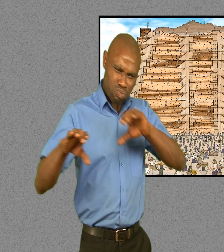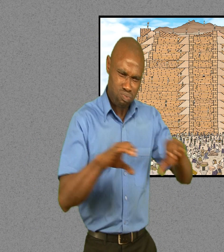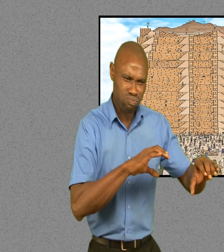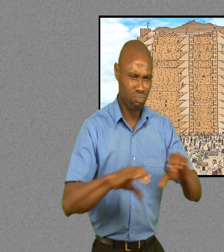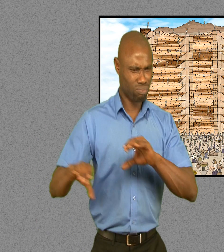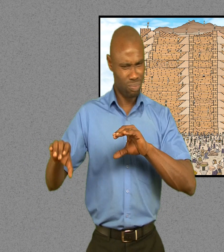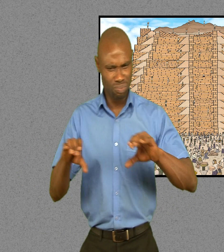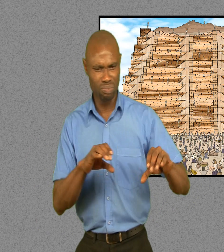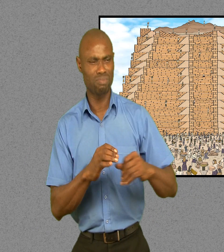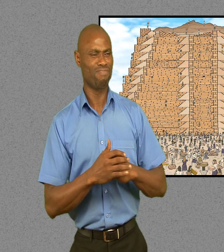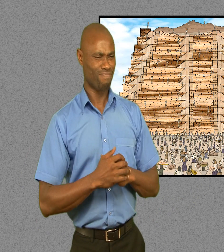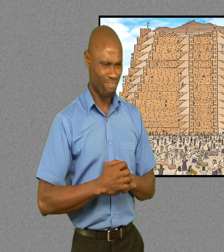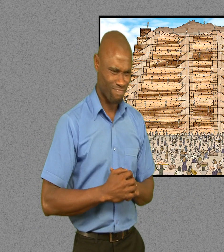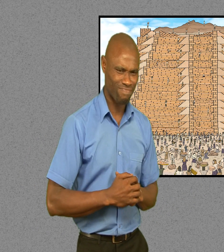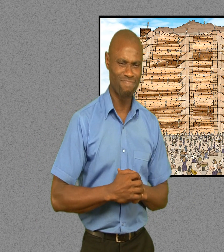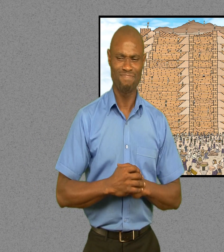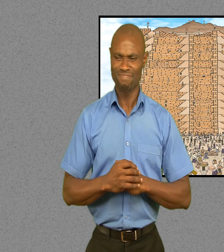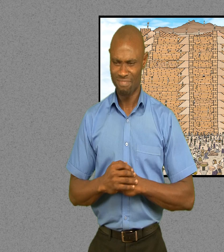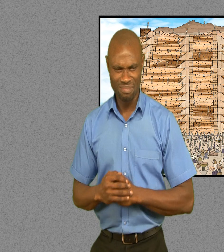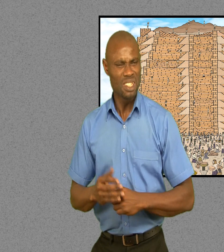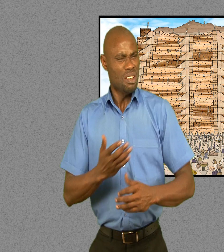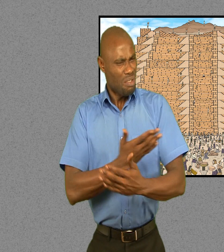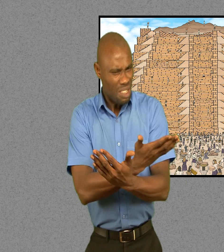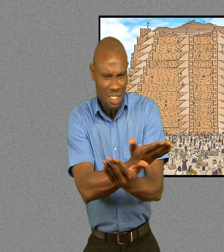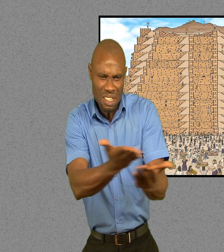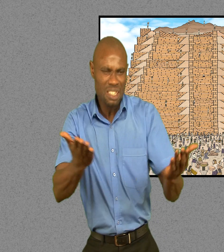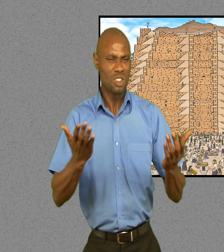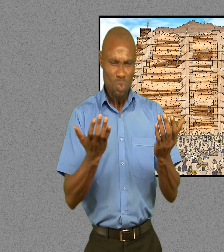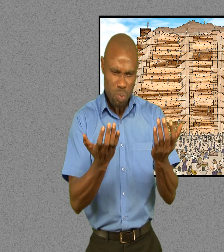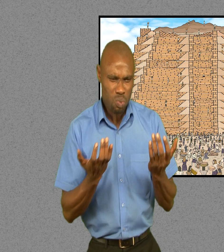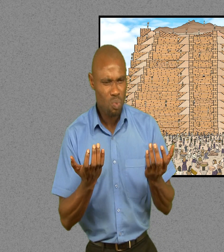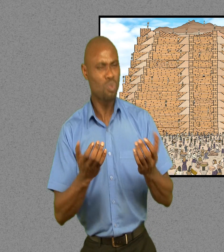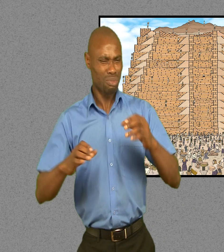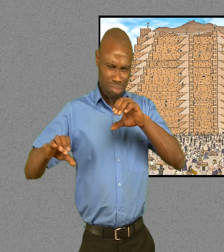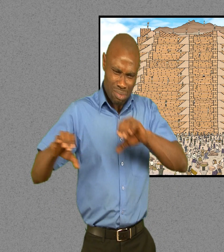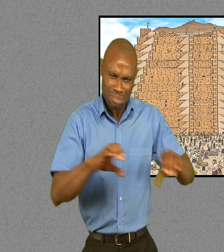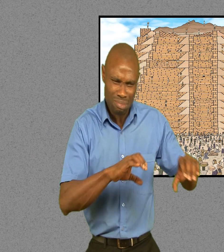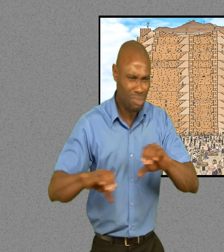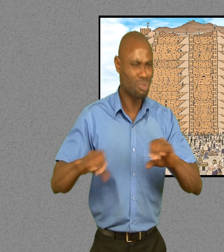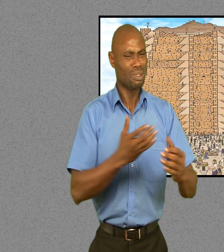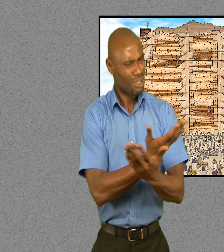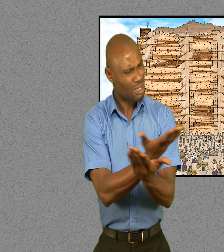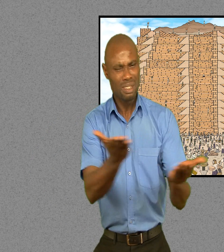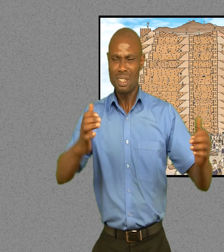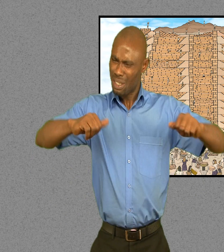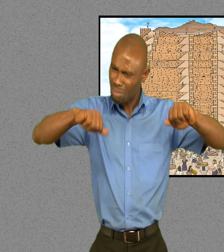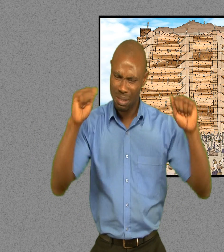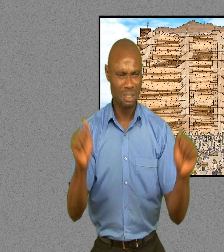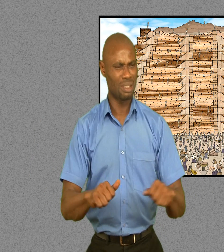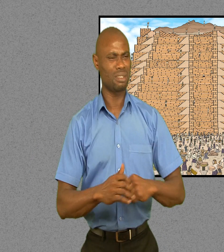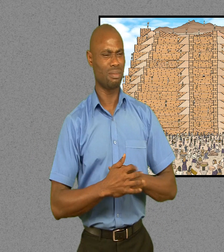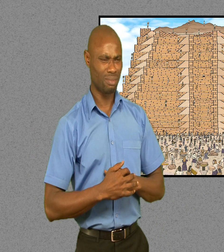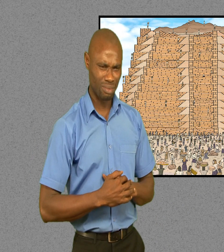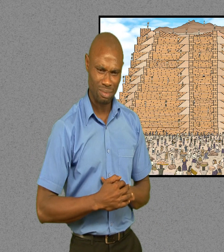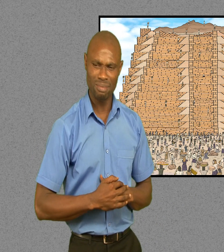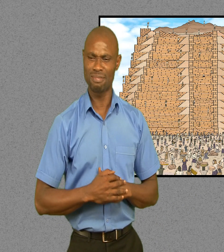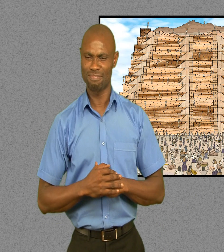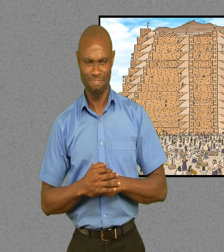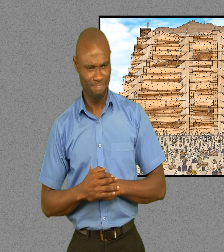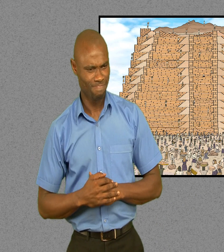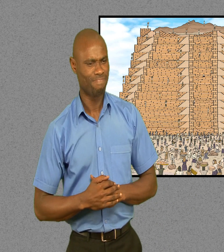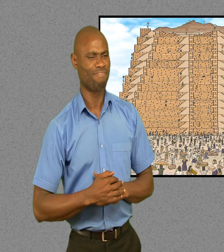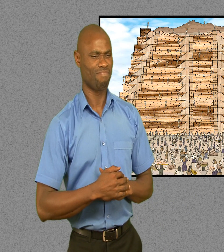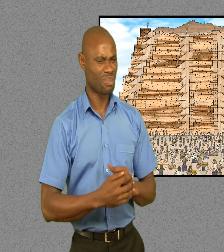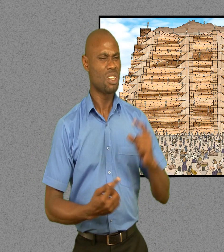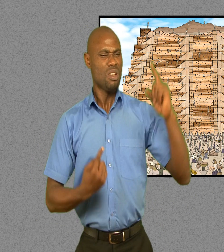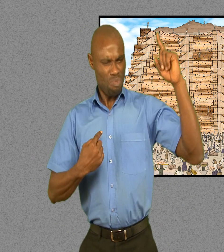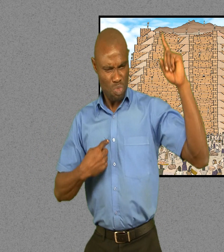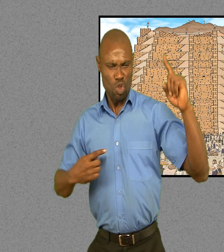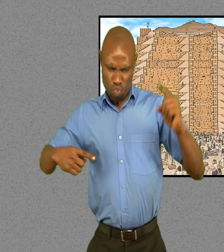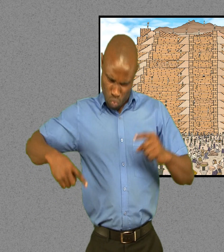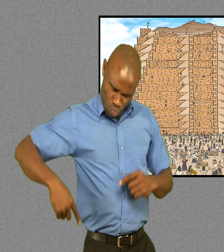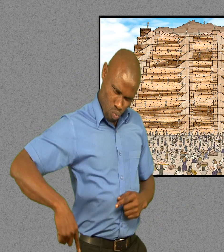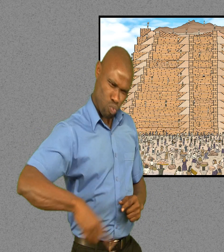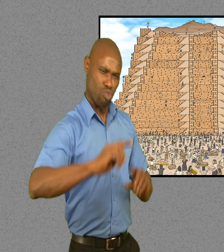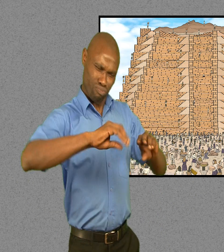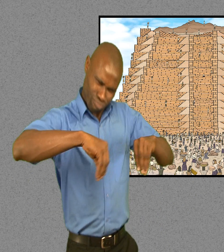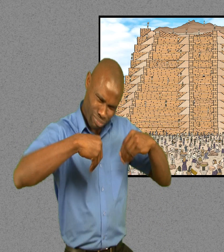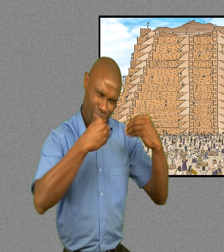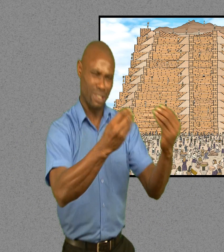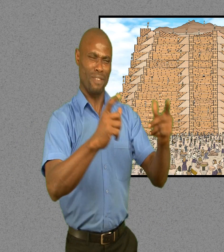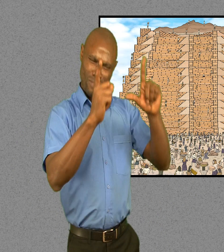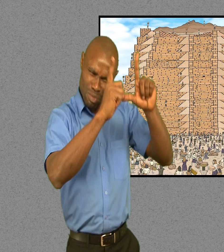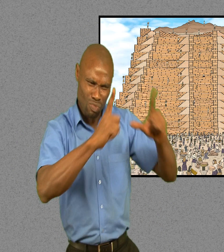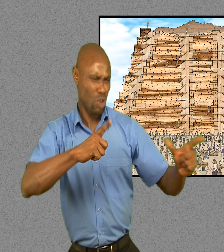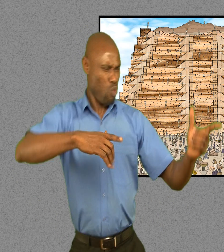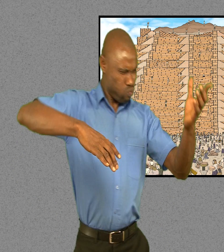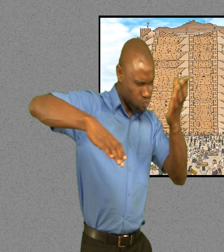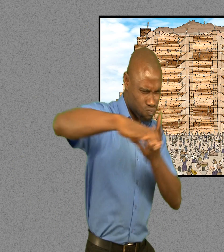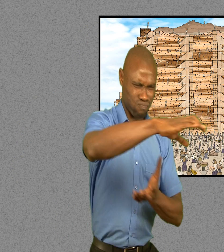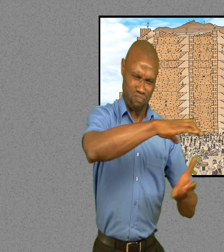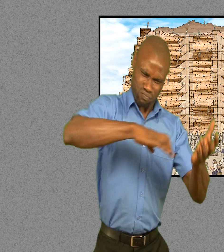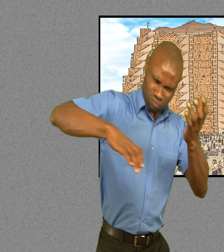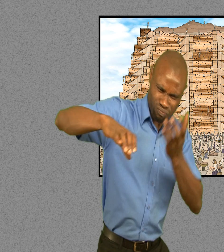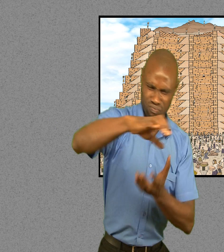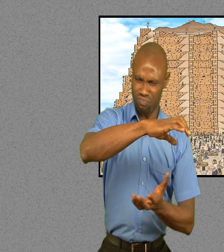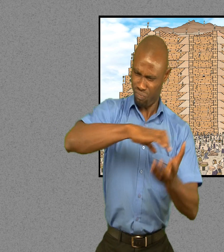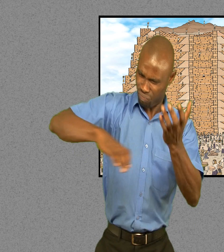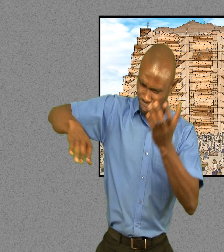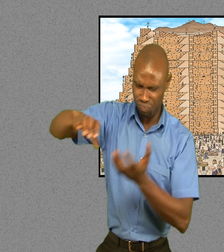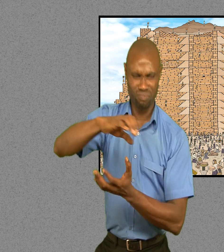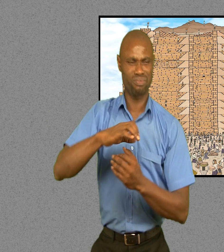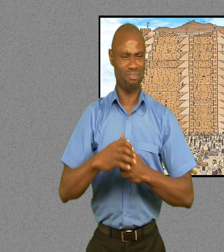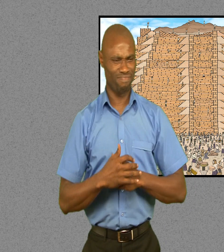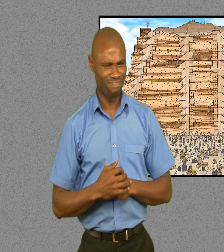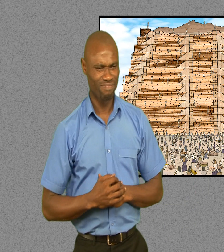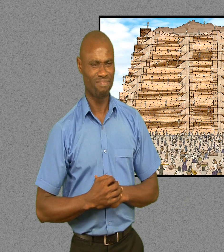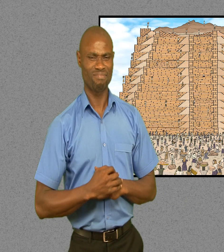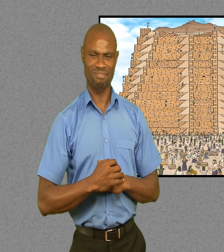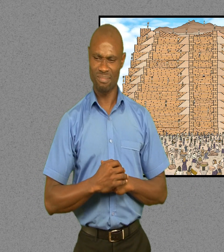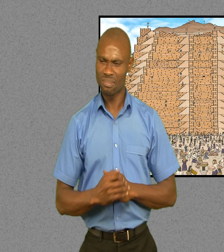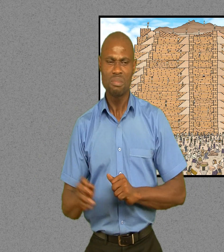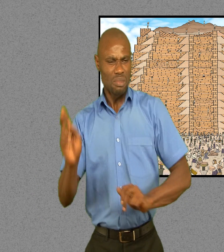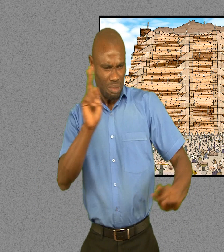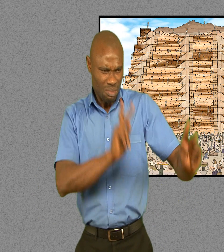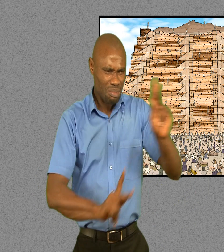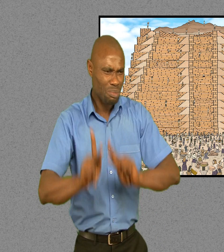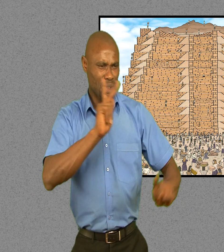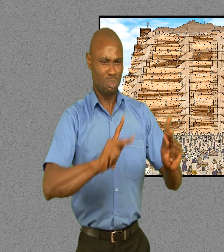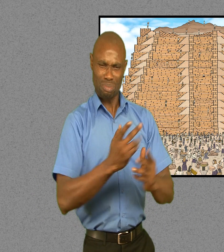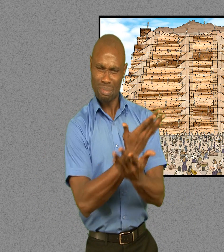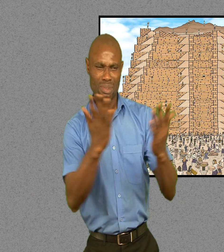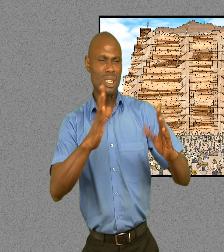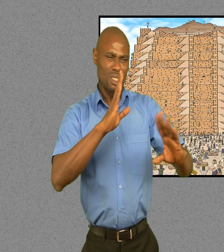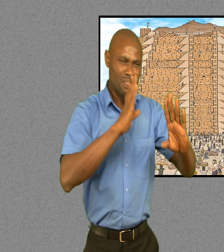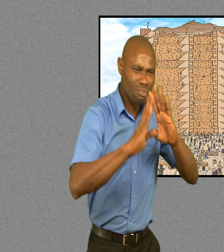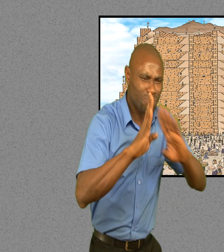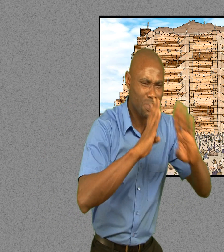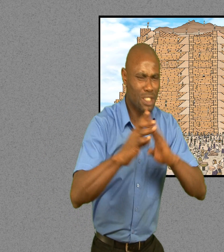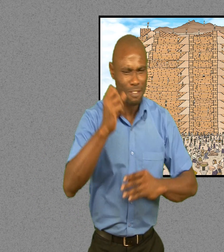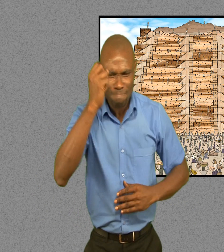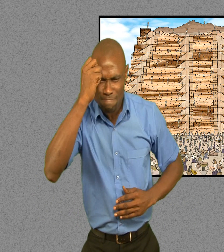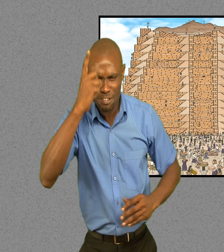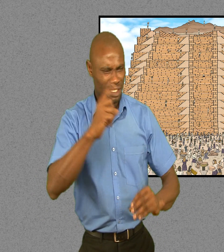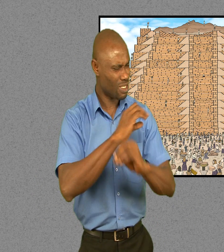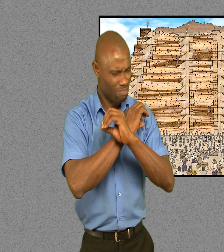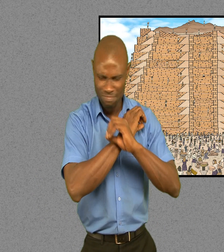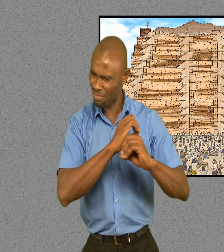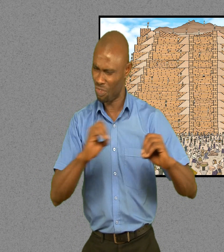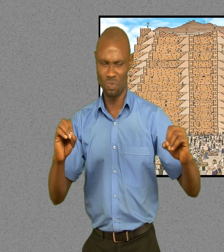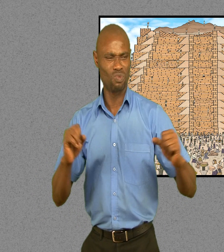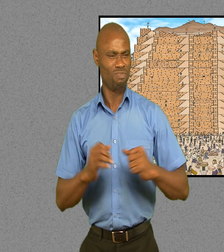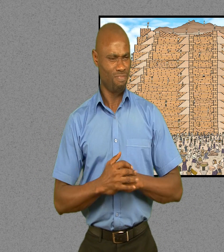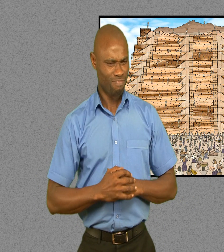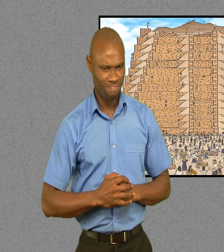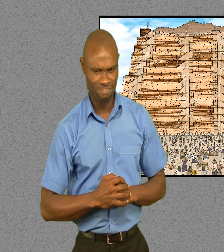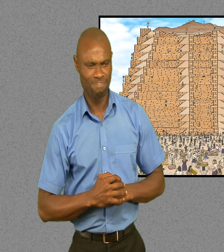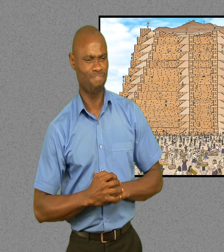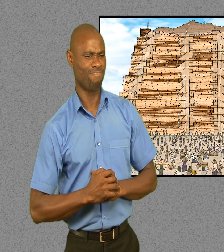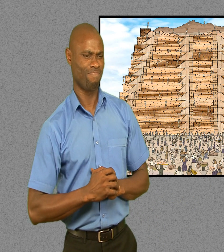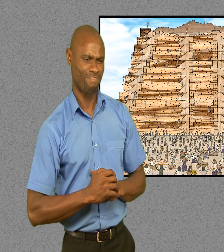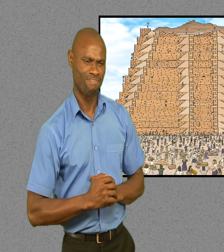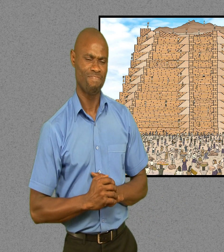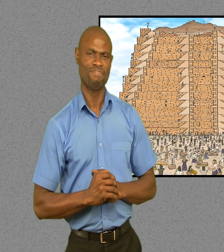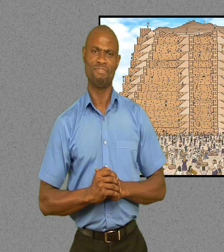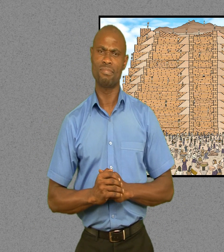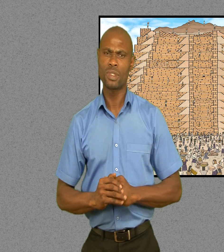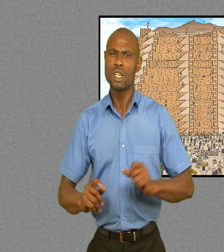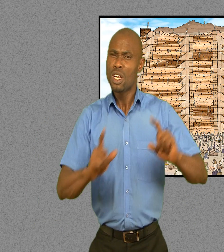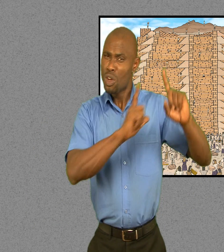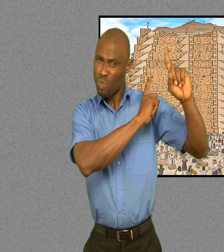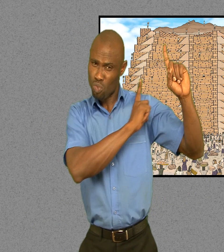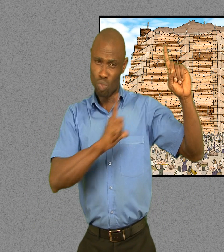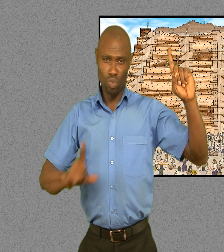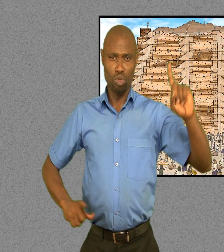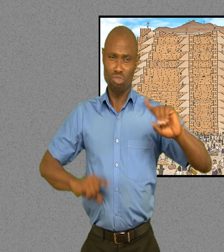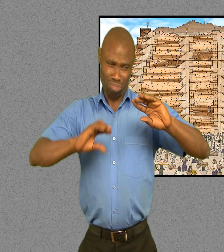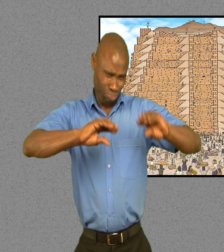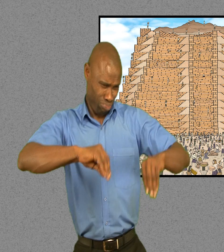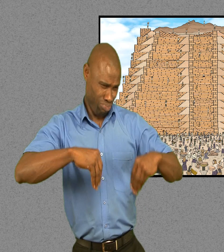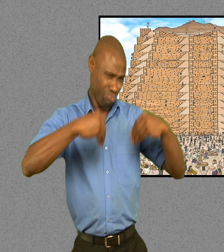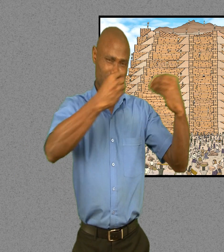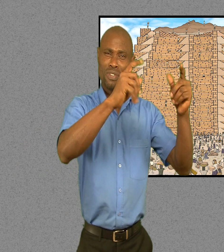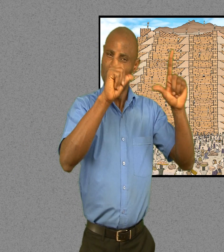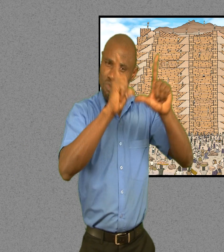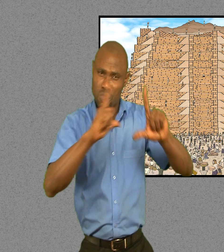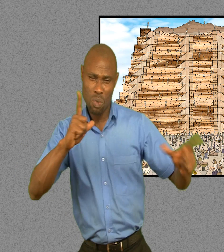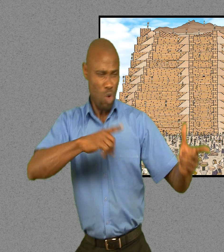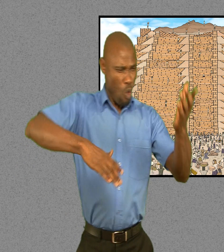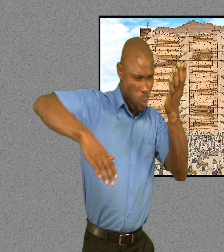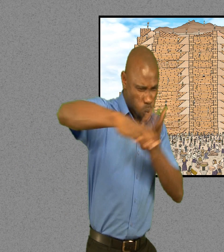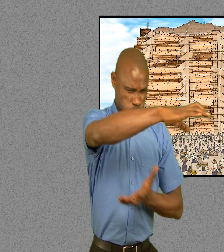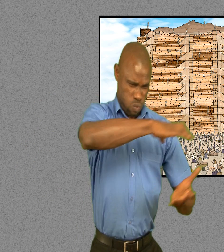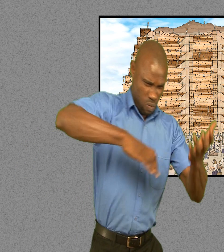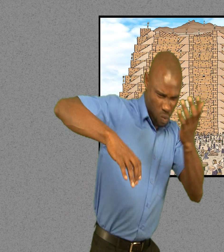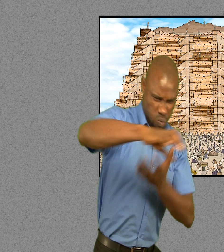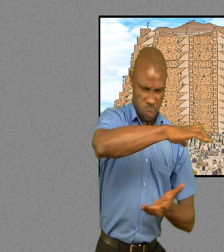Come, let Us go down and confuse their language, so that they will not understand one another’s speech.”